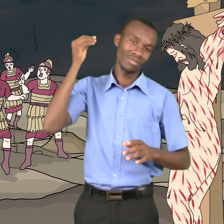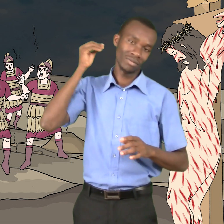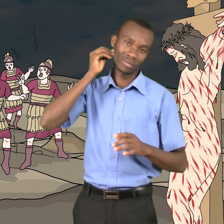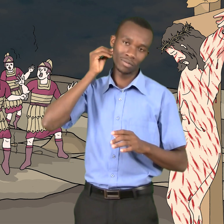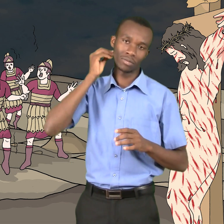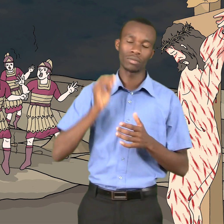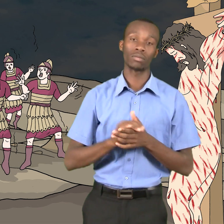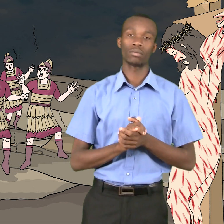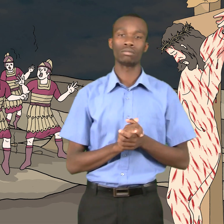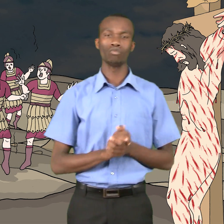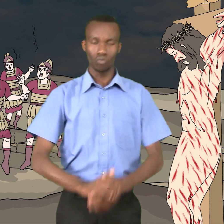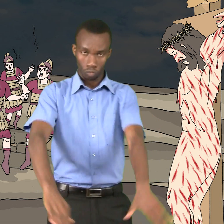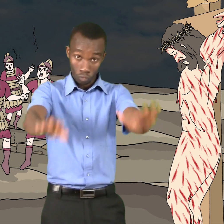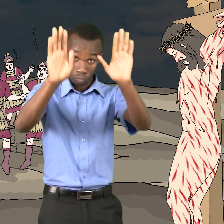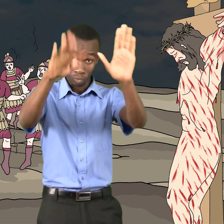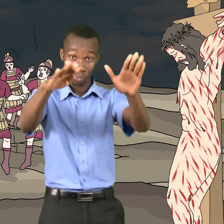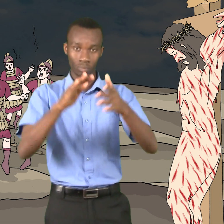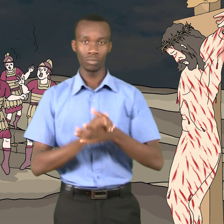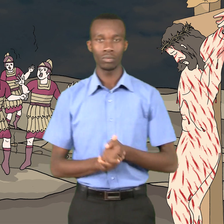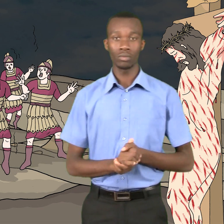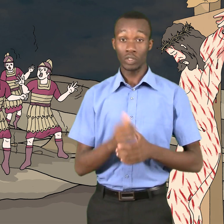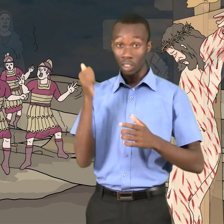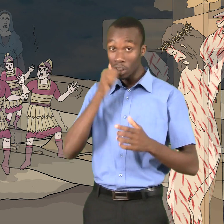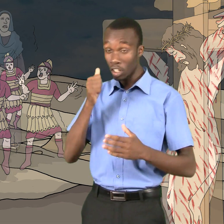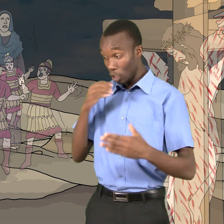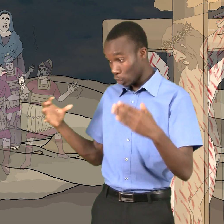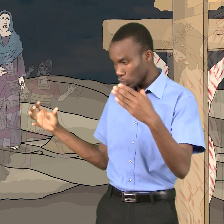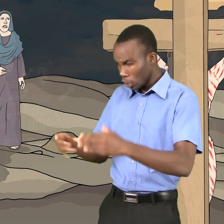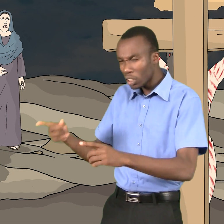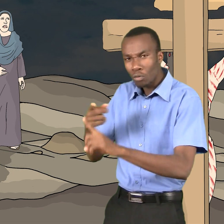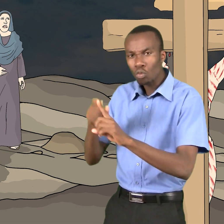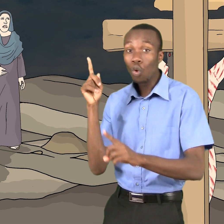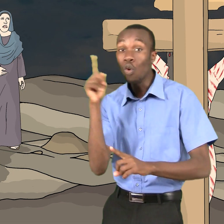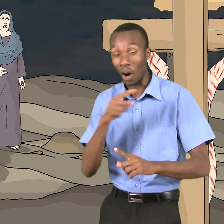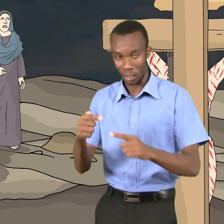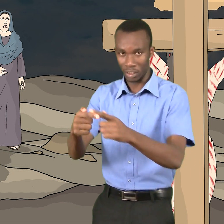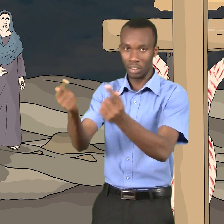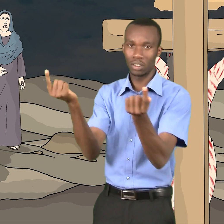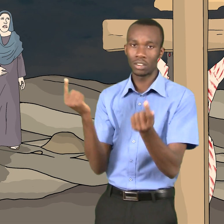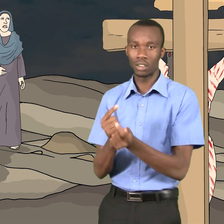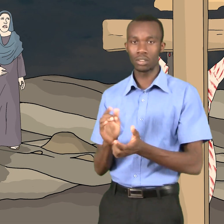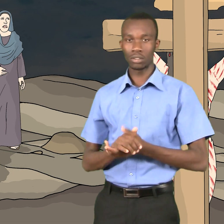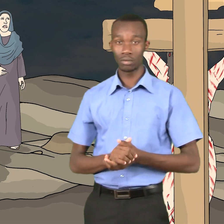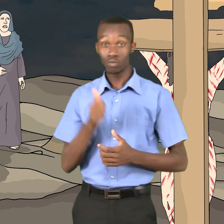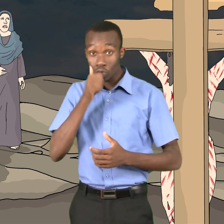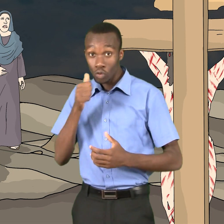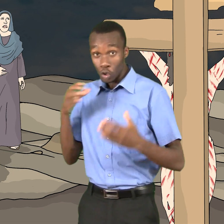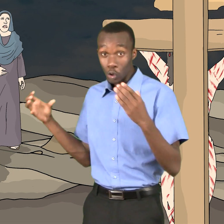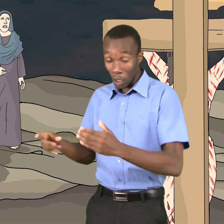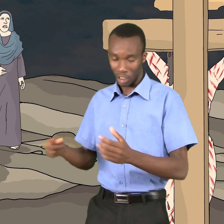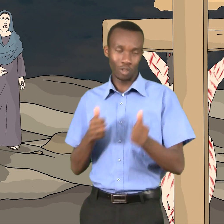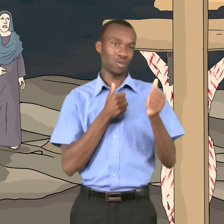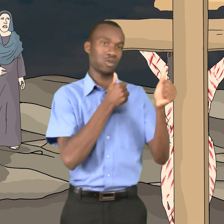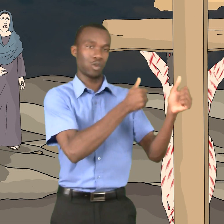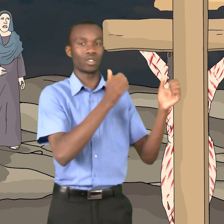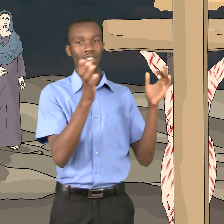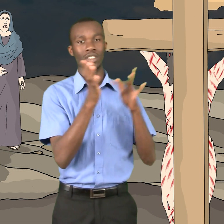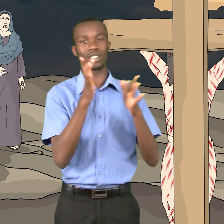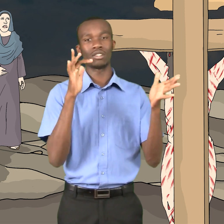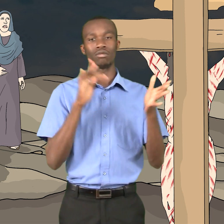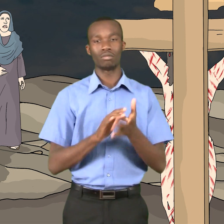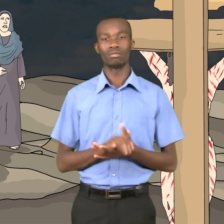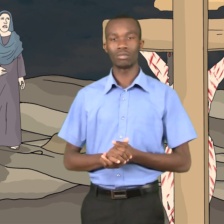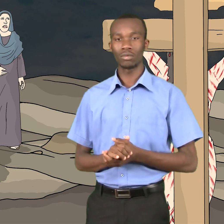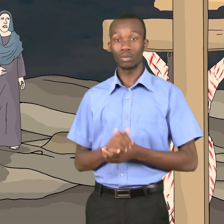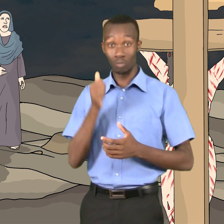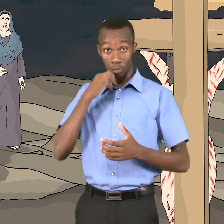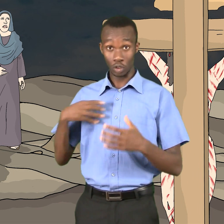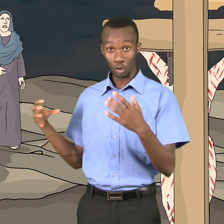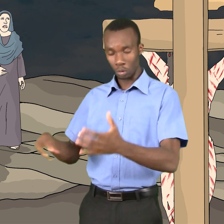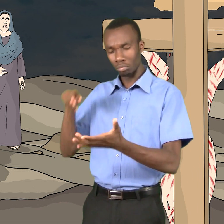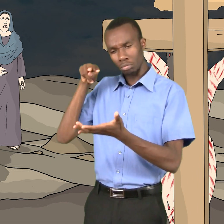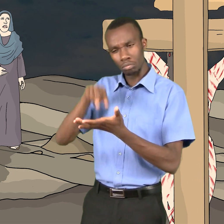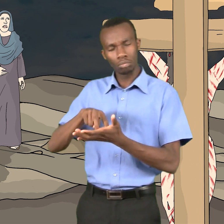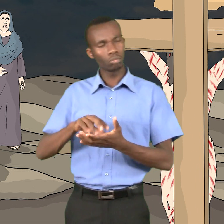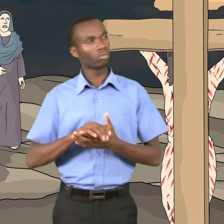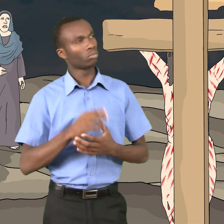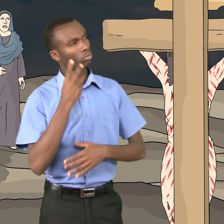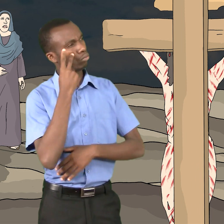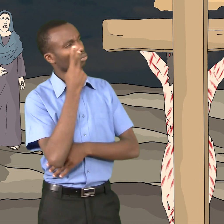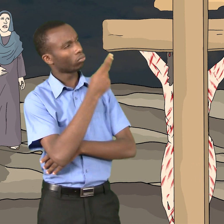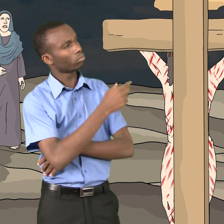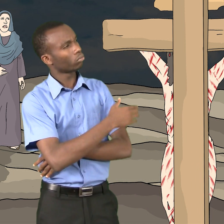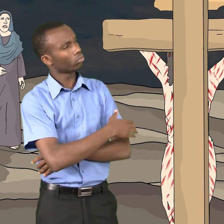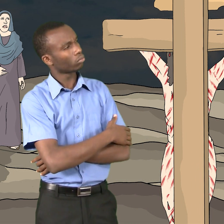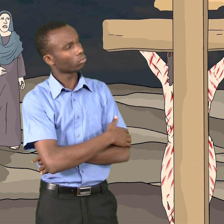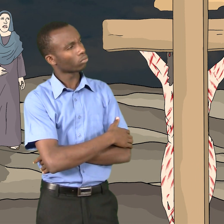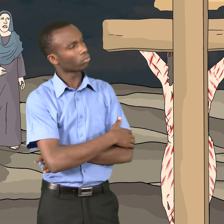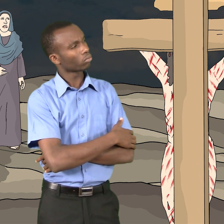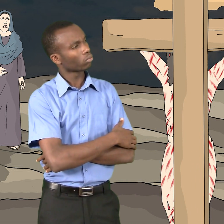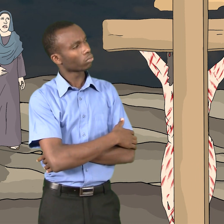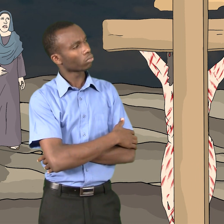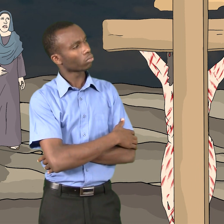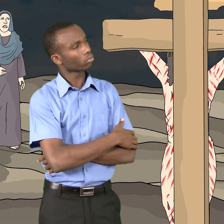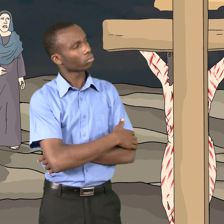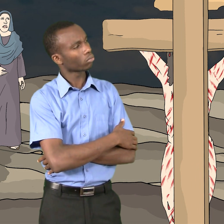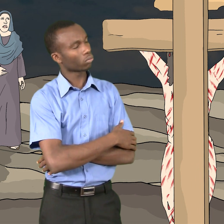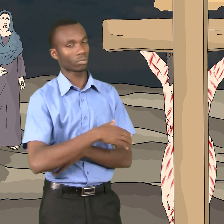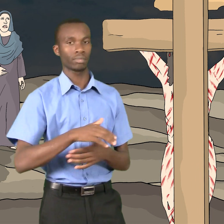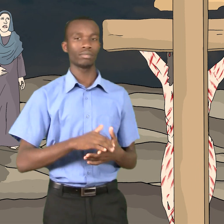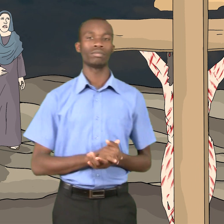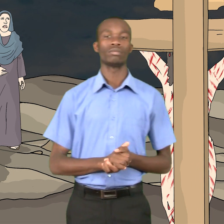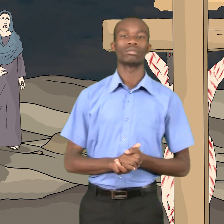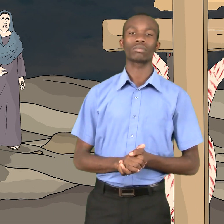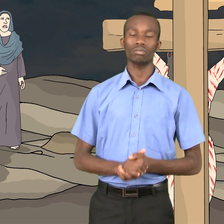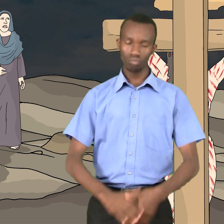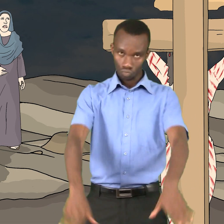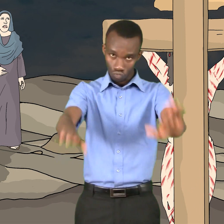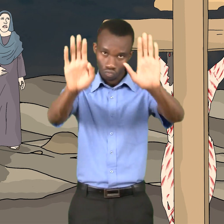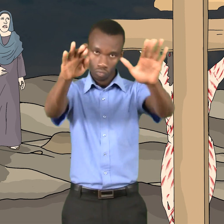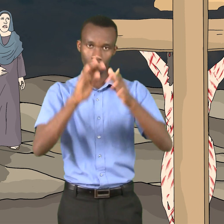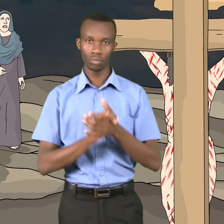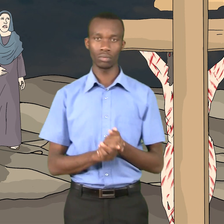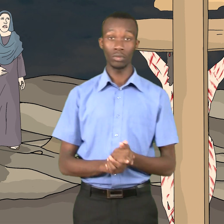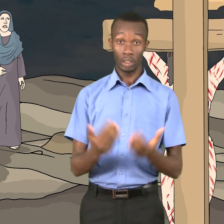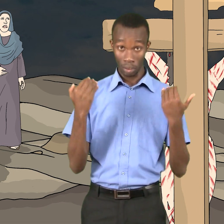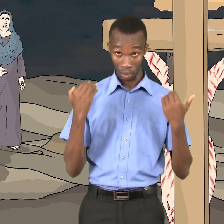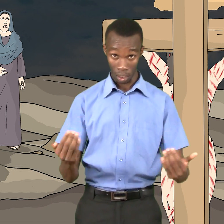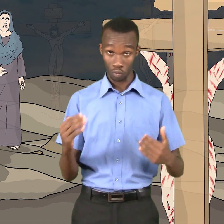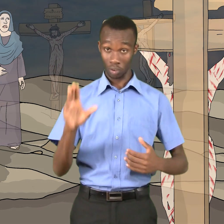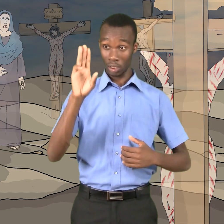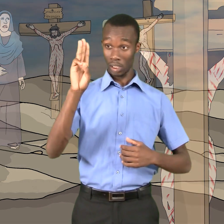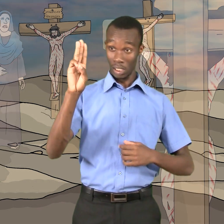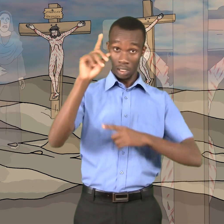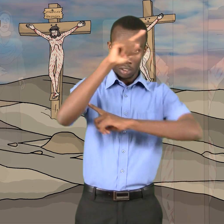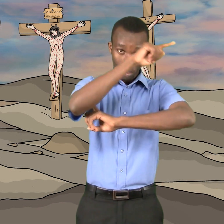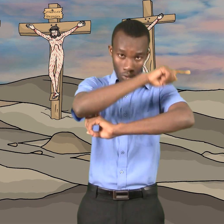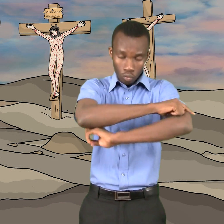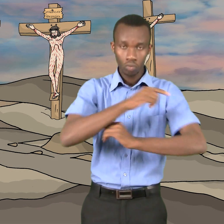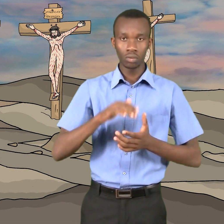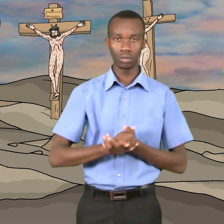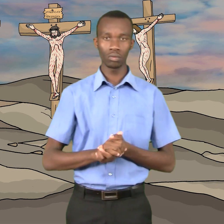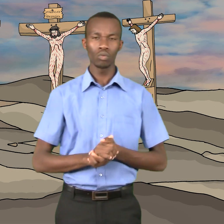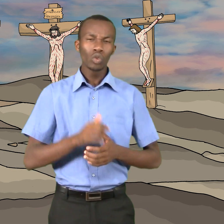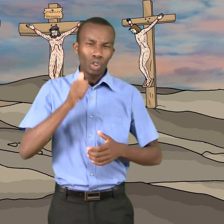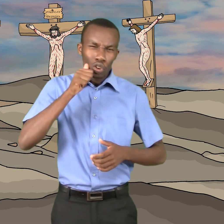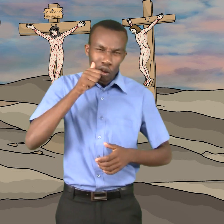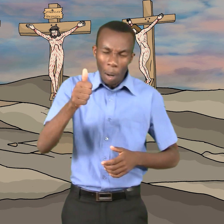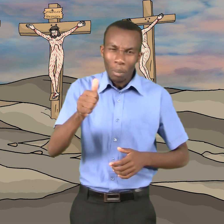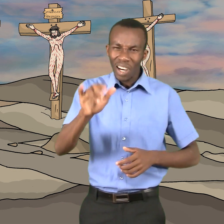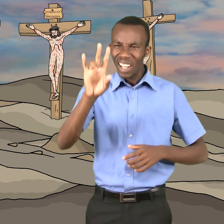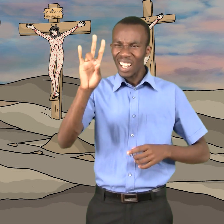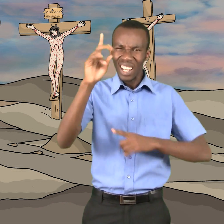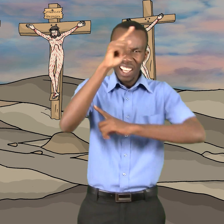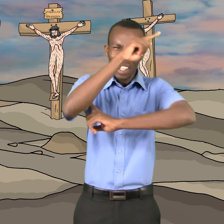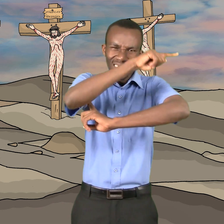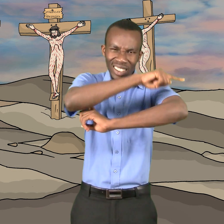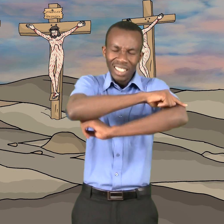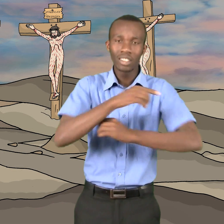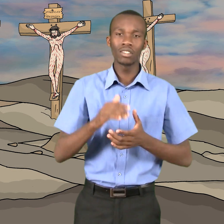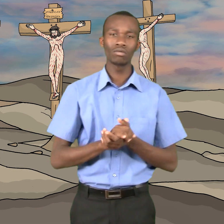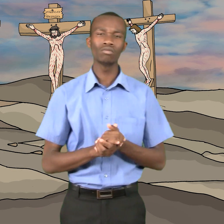And many women were there, watching from a distance. They had followed Jesus from Galilee to minister to Him. Among them were Mary Magdalene, Mary the mother of James and Joseph, and the mother of Zebedee’s sons. and placed it in his own new tomb that he had cut into the rock. Then he rolled a great stone across the entrance to the tomb and went away. Mary Magdalene and the other Mary were sitting there opposite the tomb. The next day, the one after Preparation Day, the chief priests and Pharisees assembled before Pilate. “Sir,” they said, “we remember that while He was alive that deceiver said, ‘After three days I will rise again.’ So give the order that the tomb be secured until the third day. Otherwise, His disciples may come and steal Him away and tell the people He has risen from the dead. And this last deception would be worse than the first.”